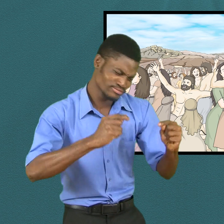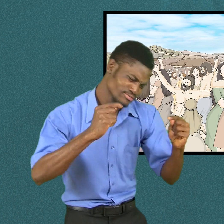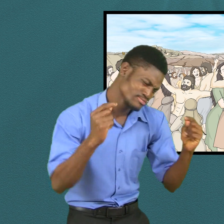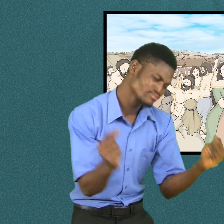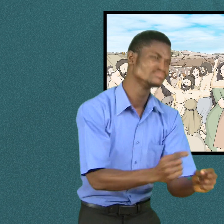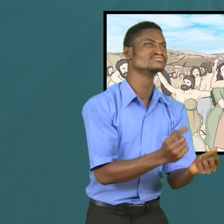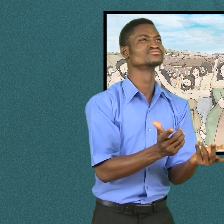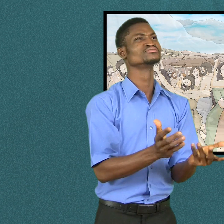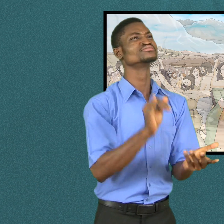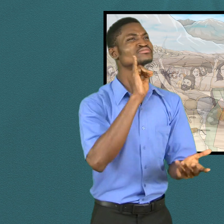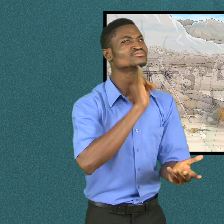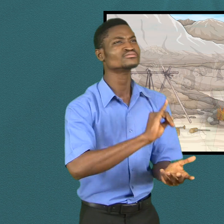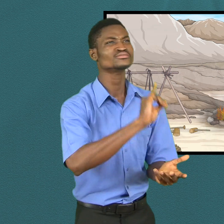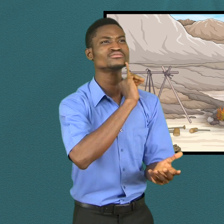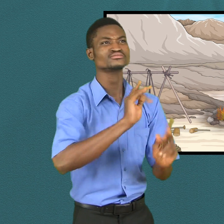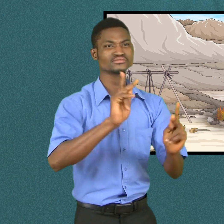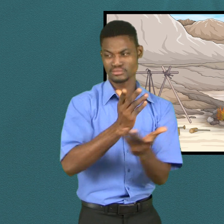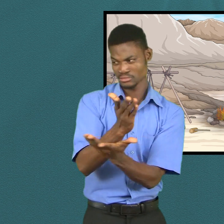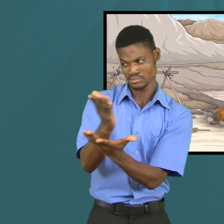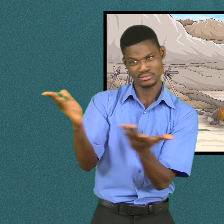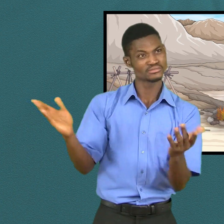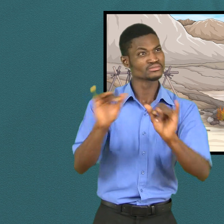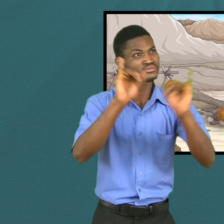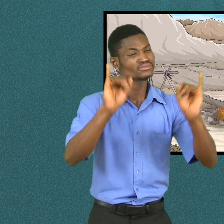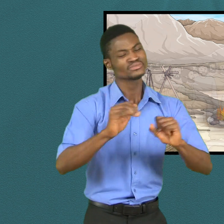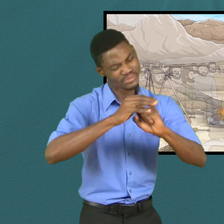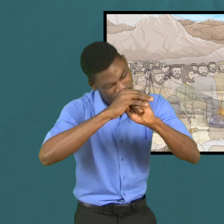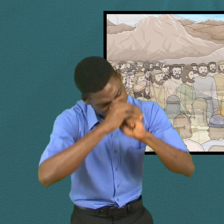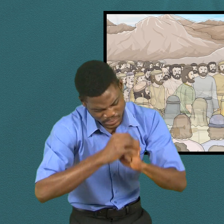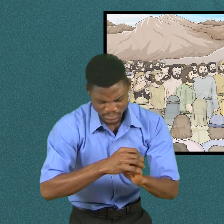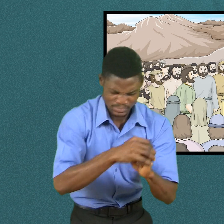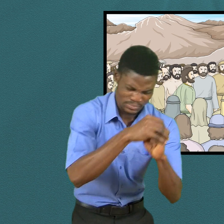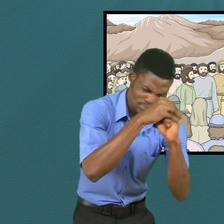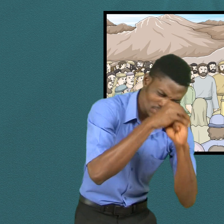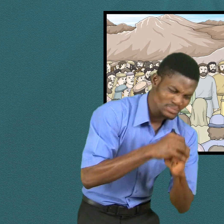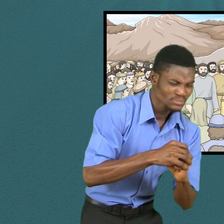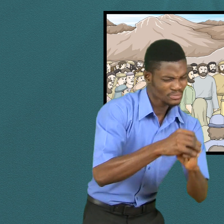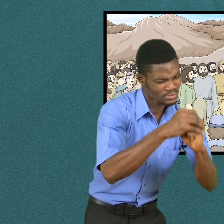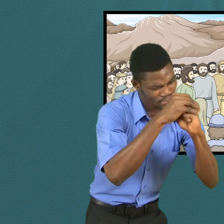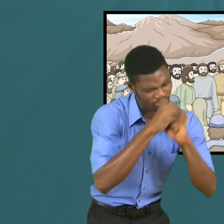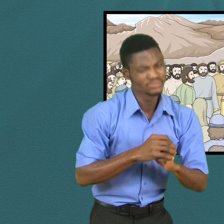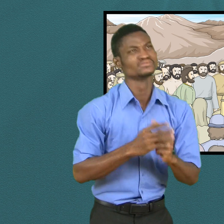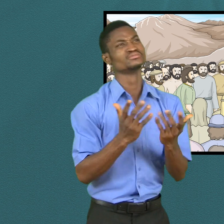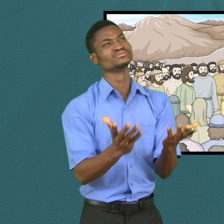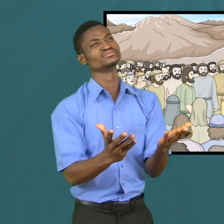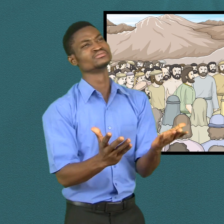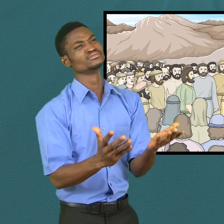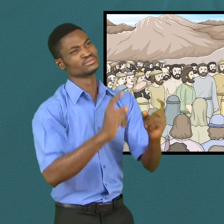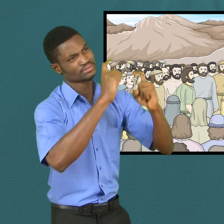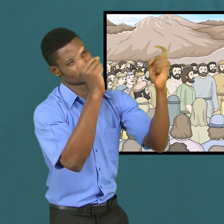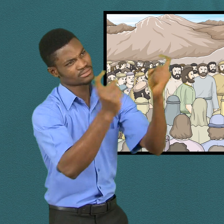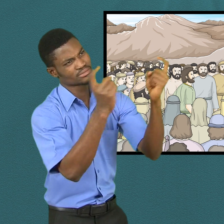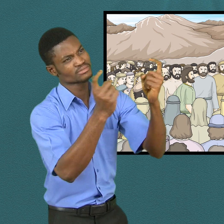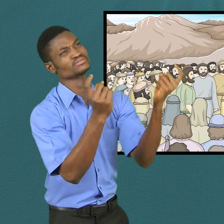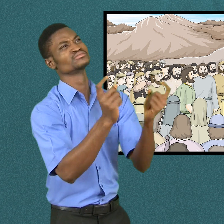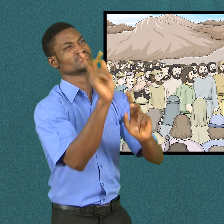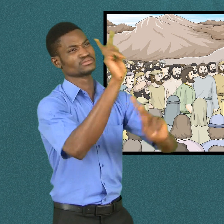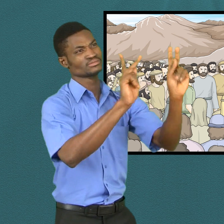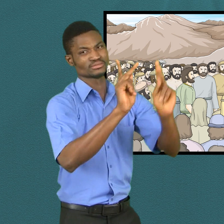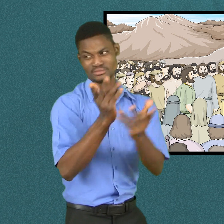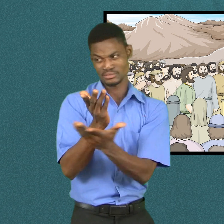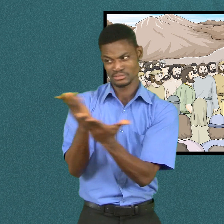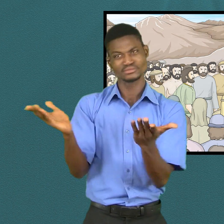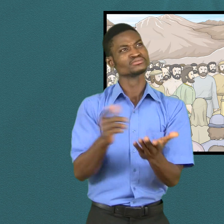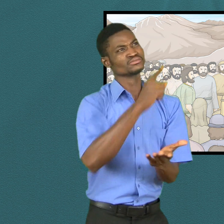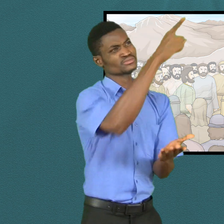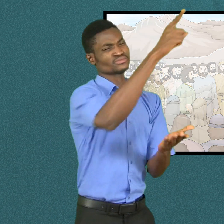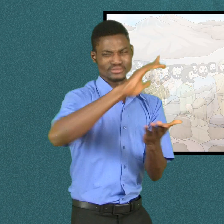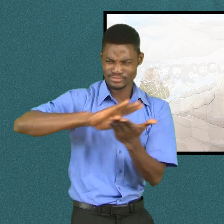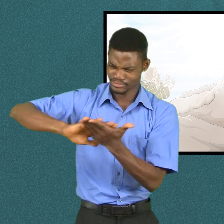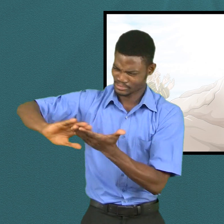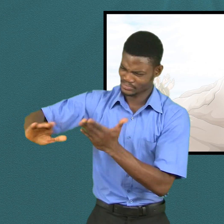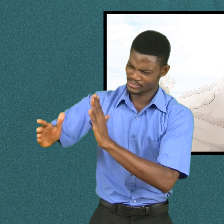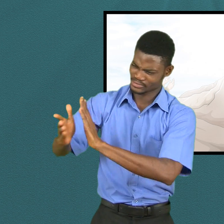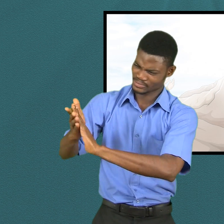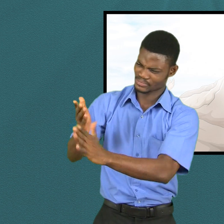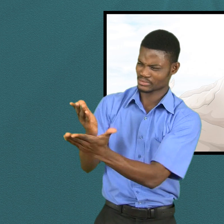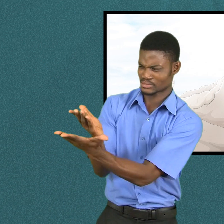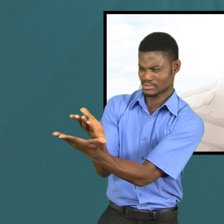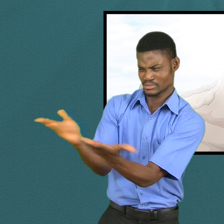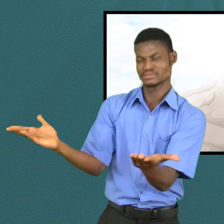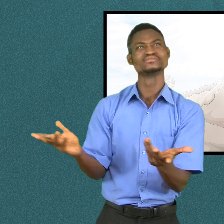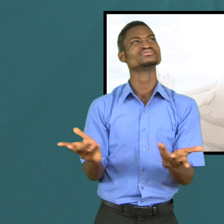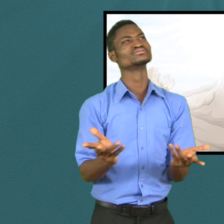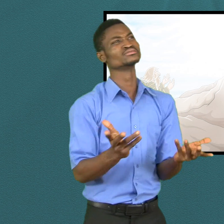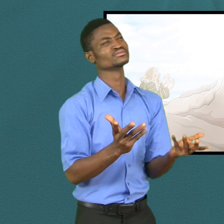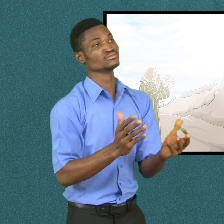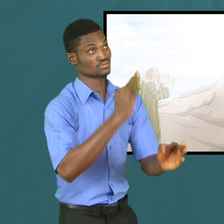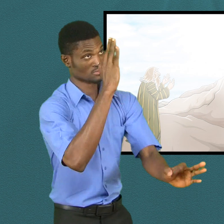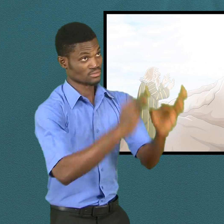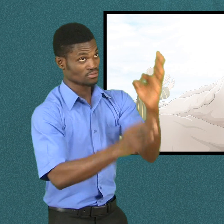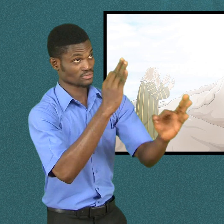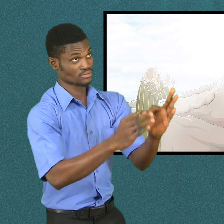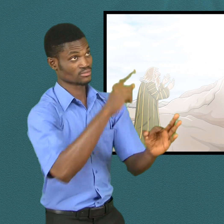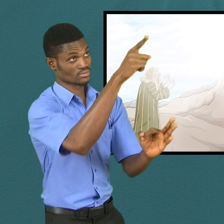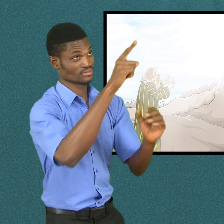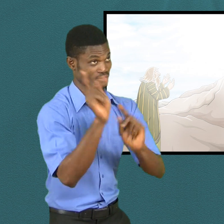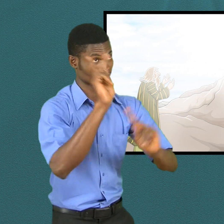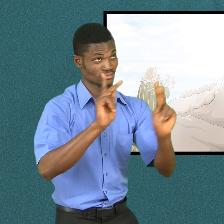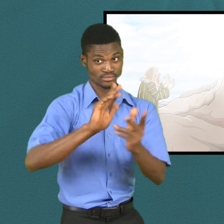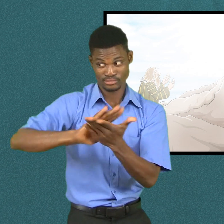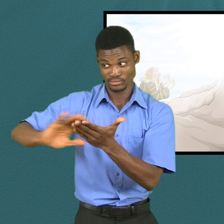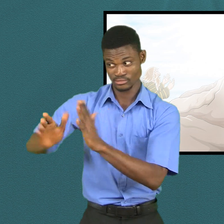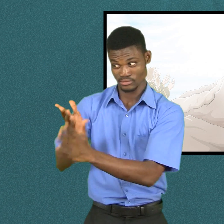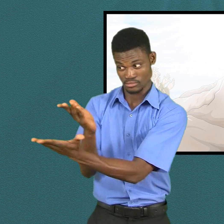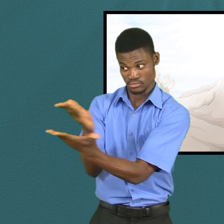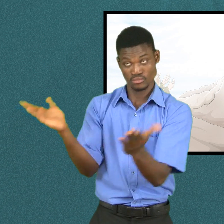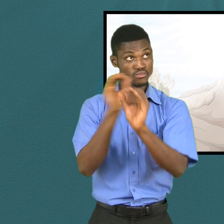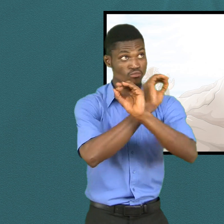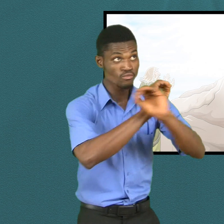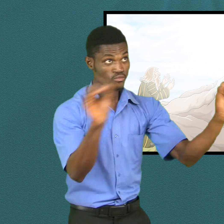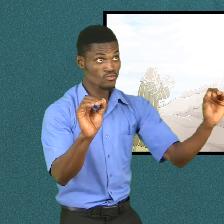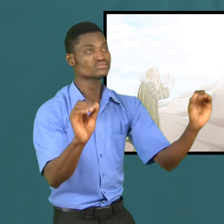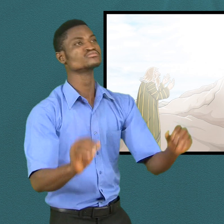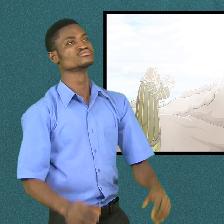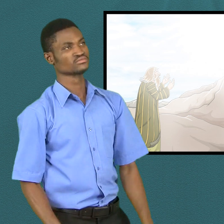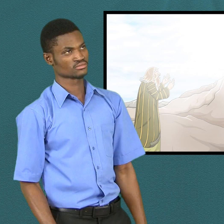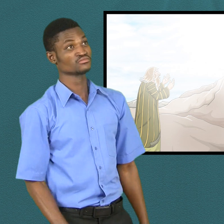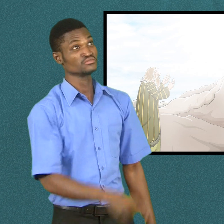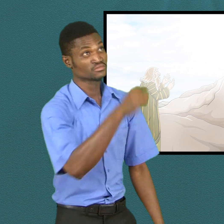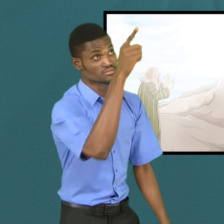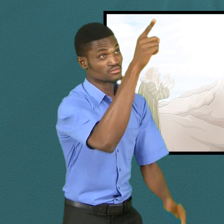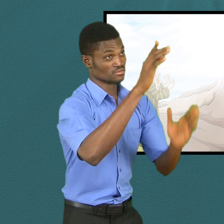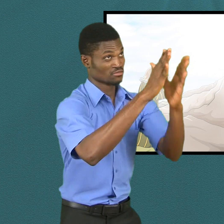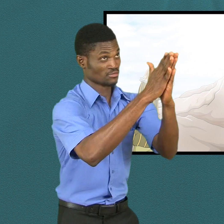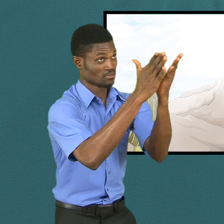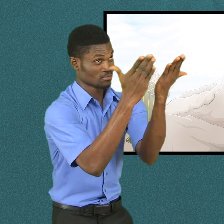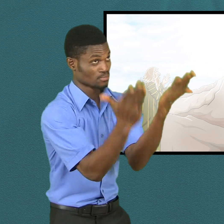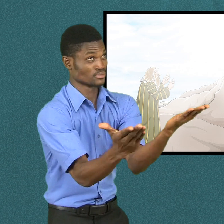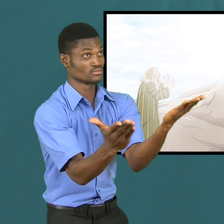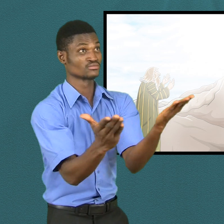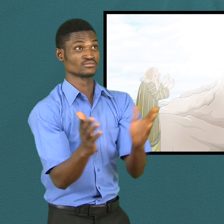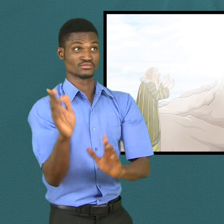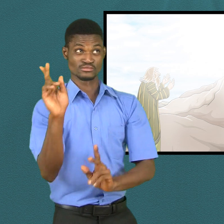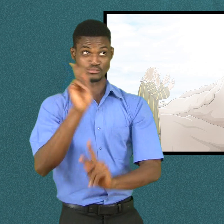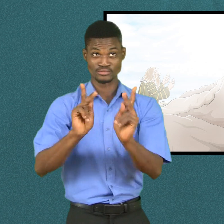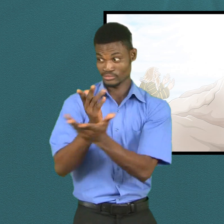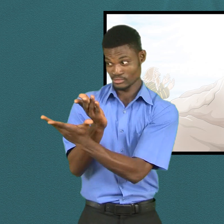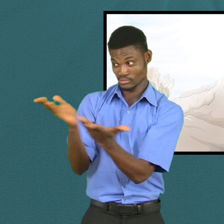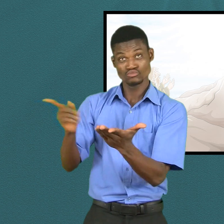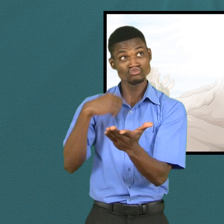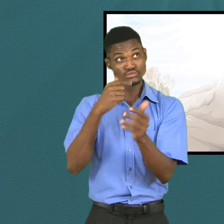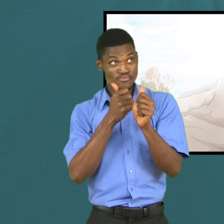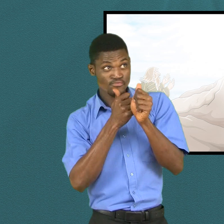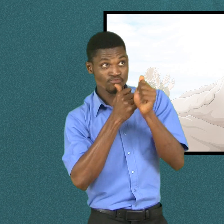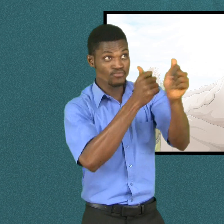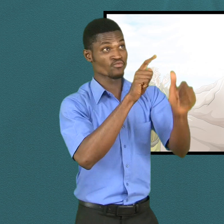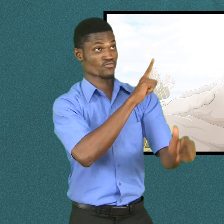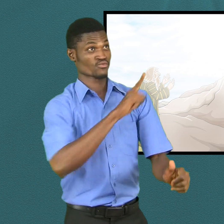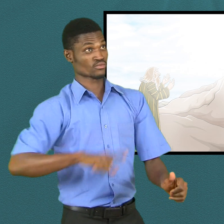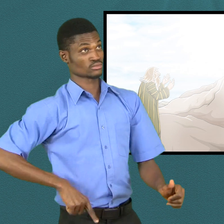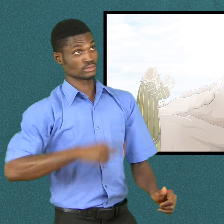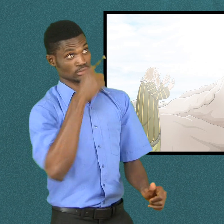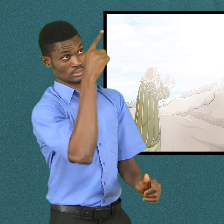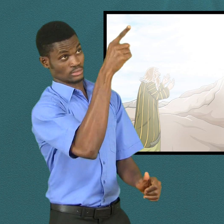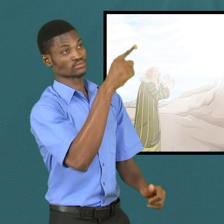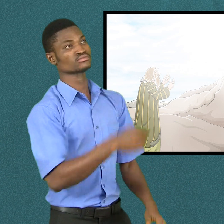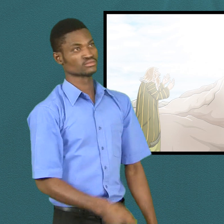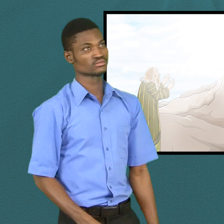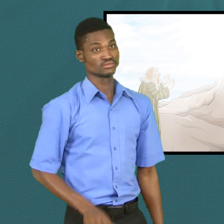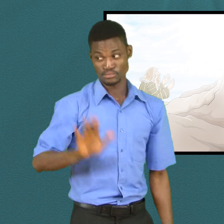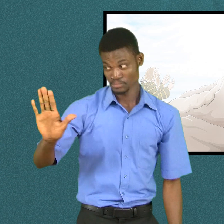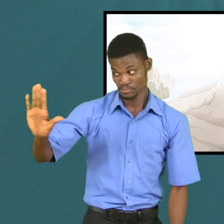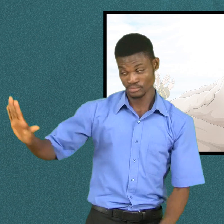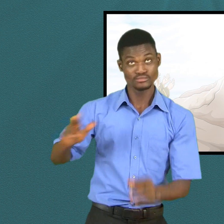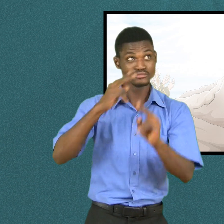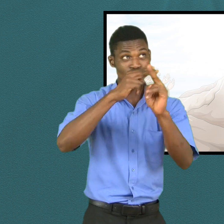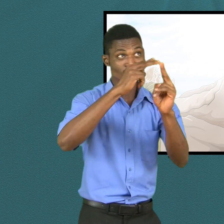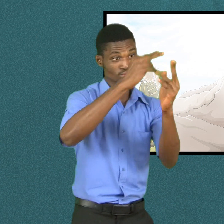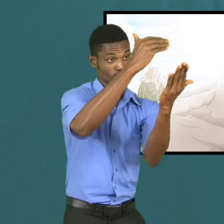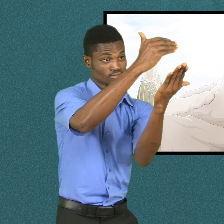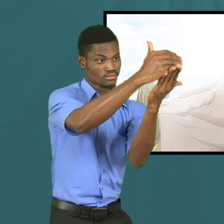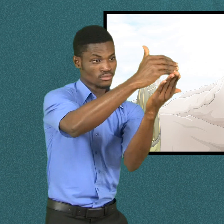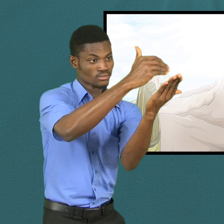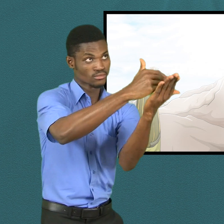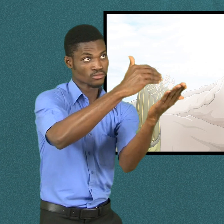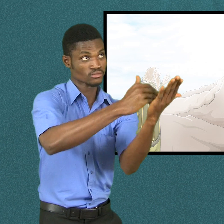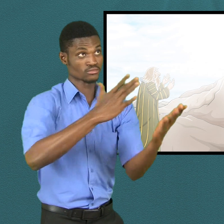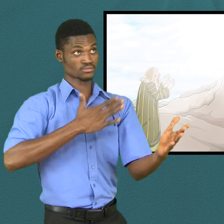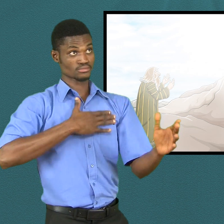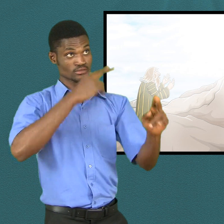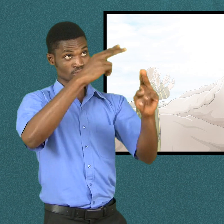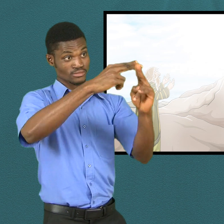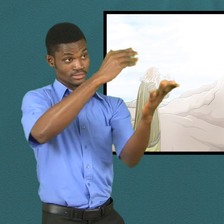Yet now, if You would only forgive their sin.... But if not, please blot me out of the book that You have written.”